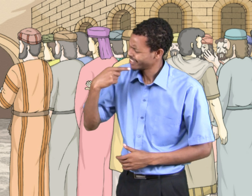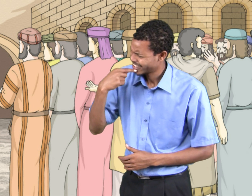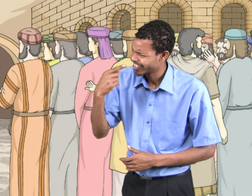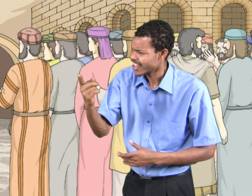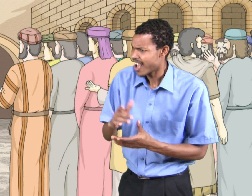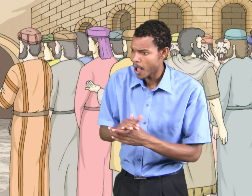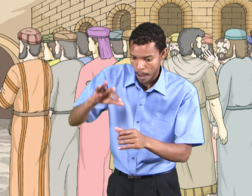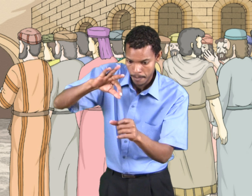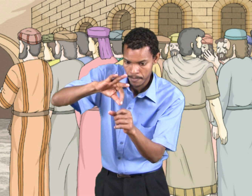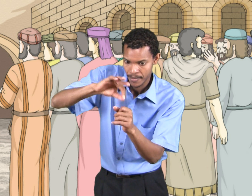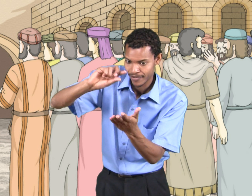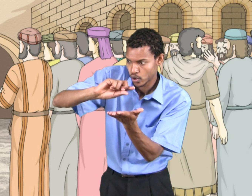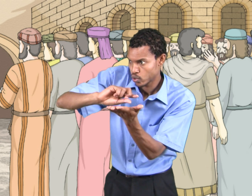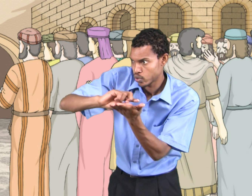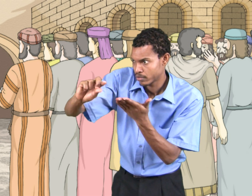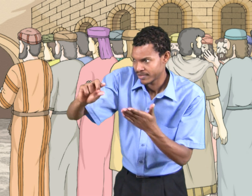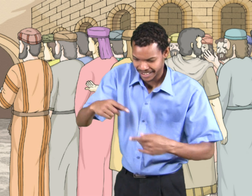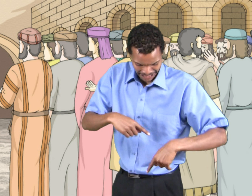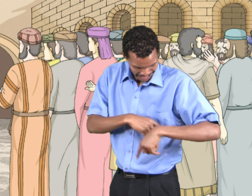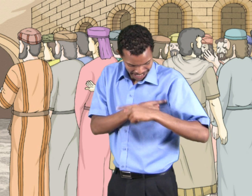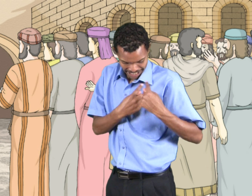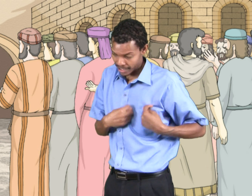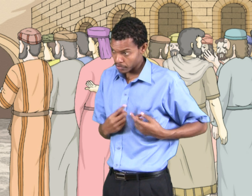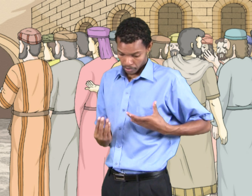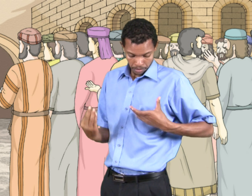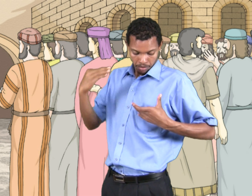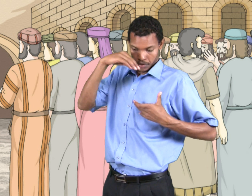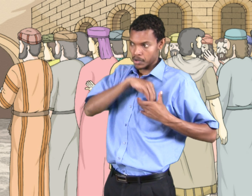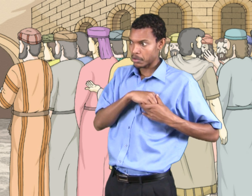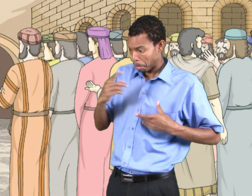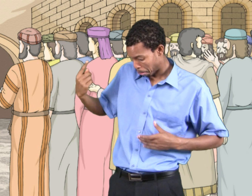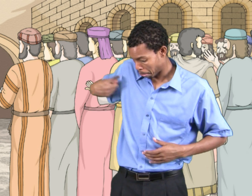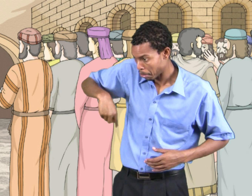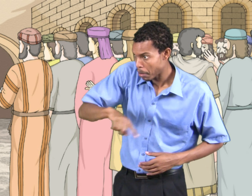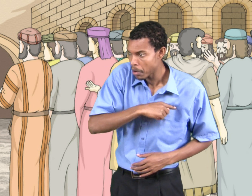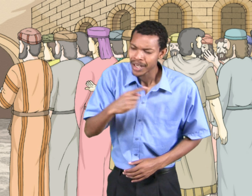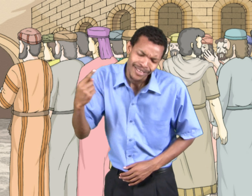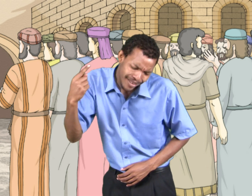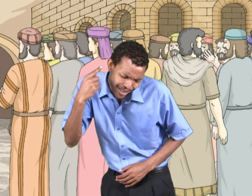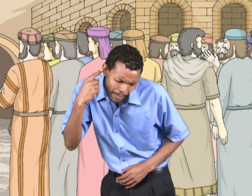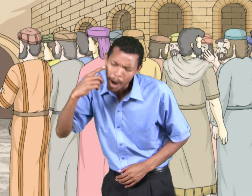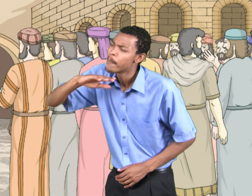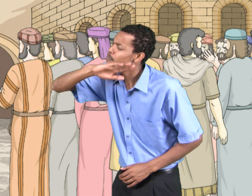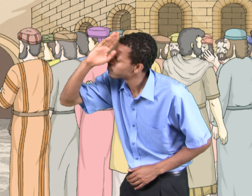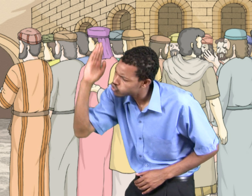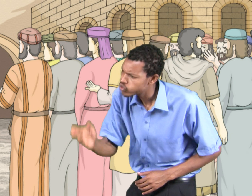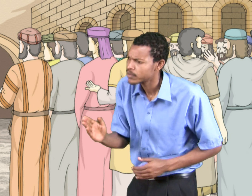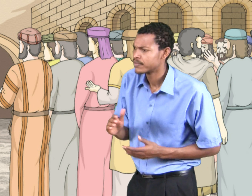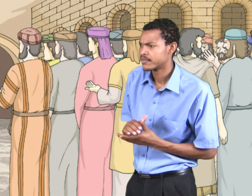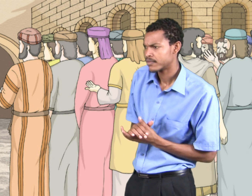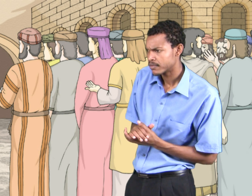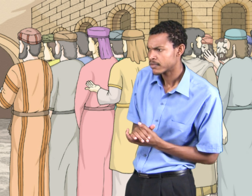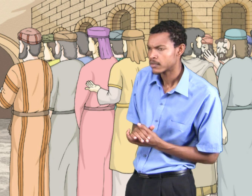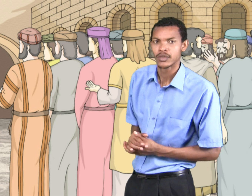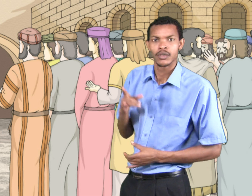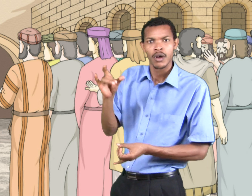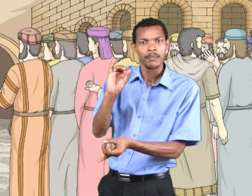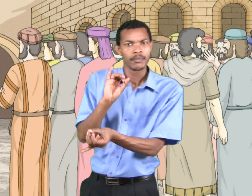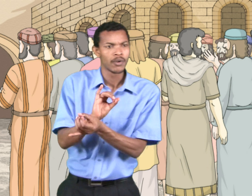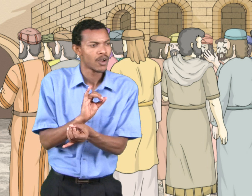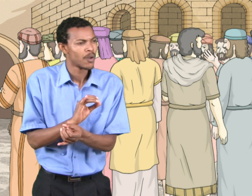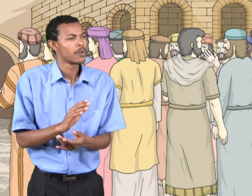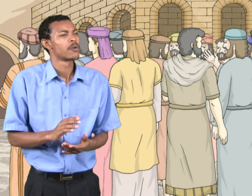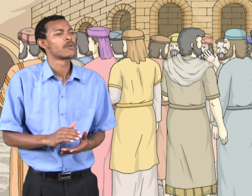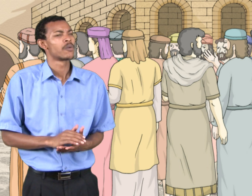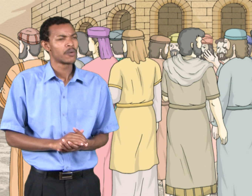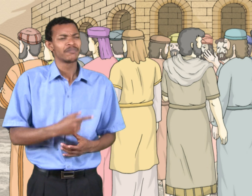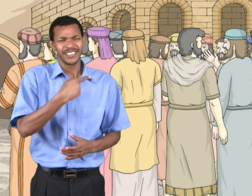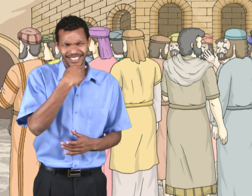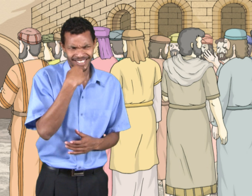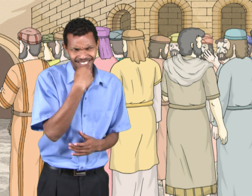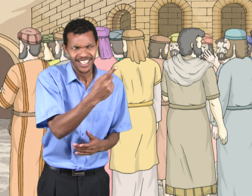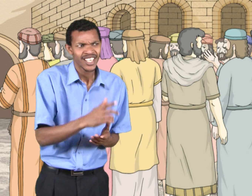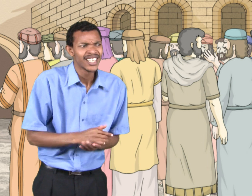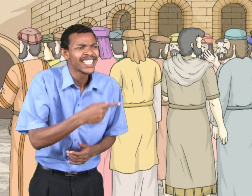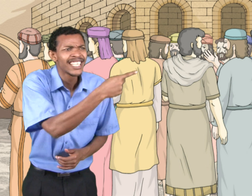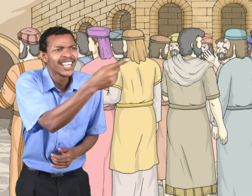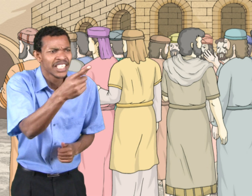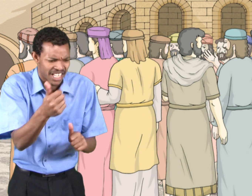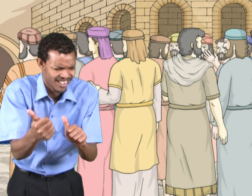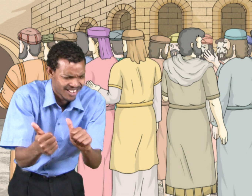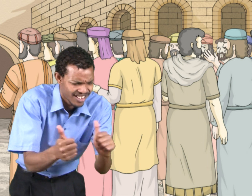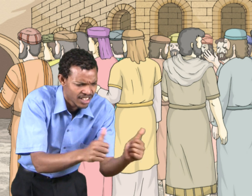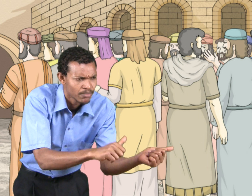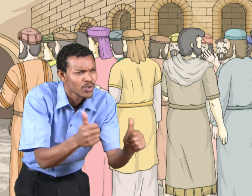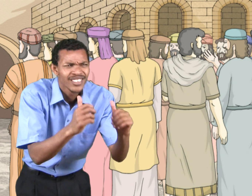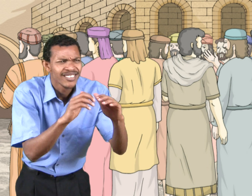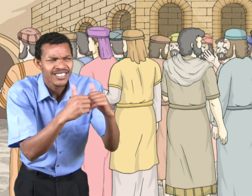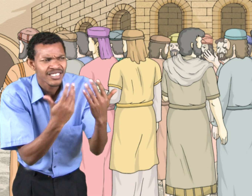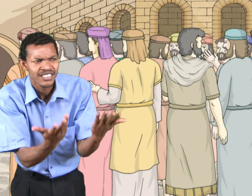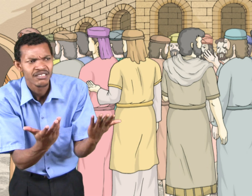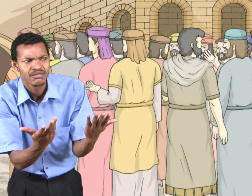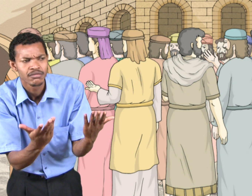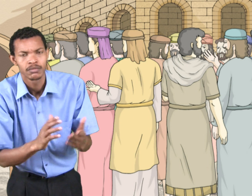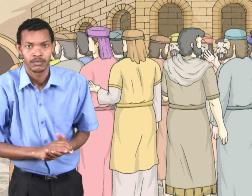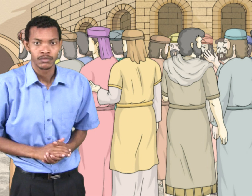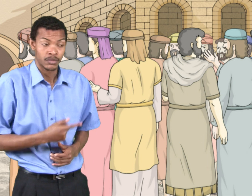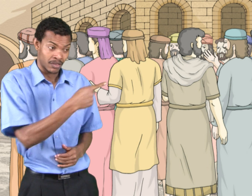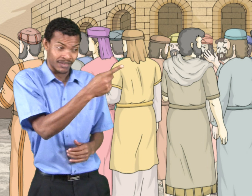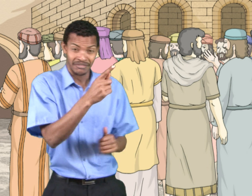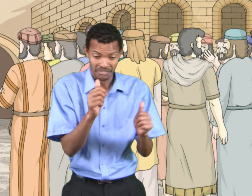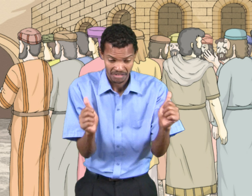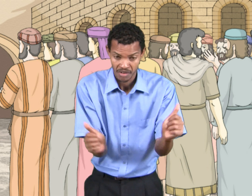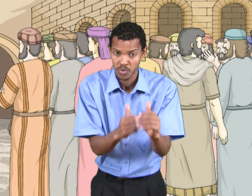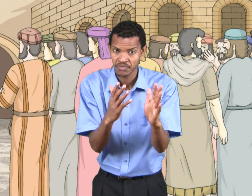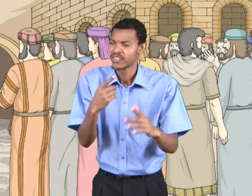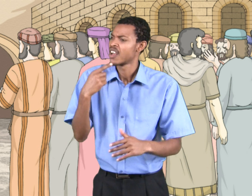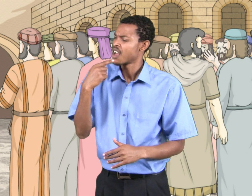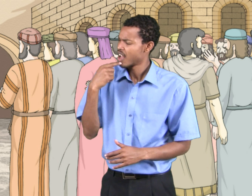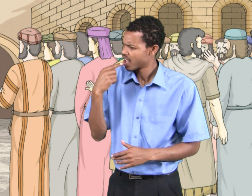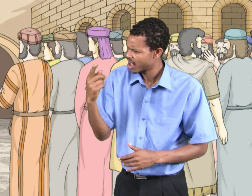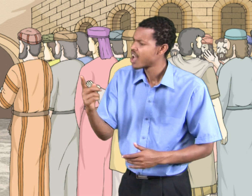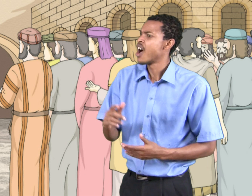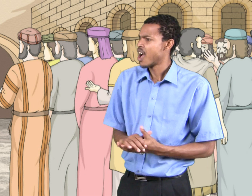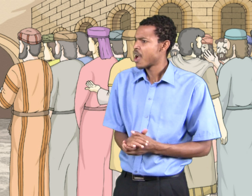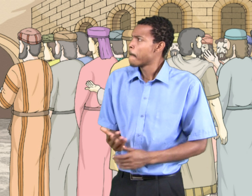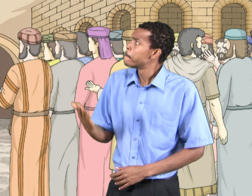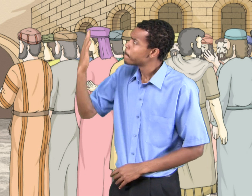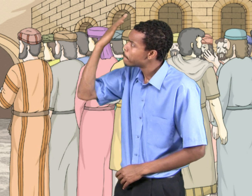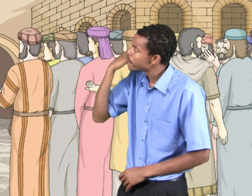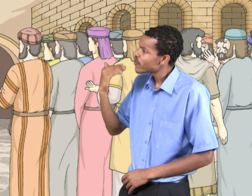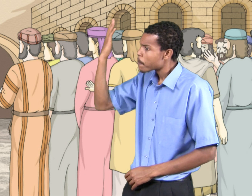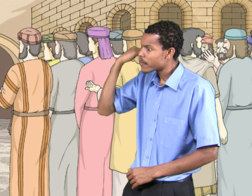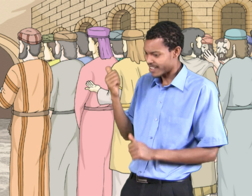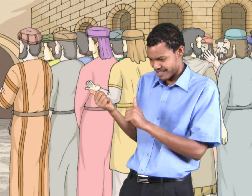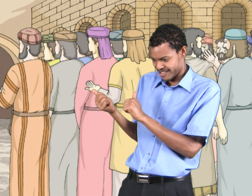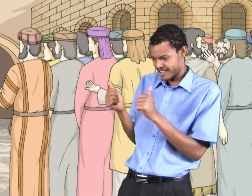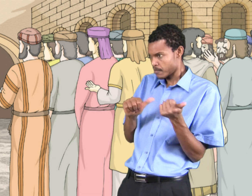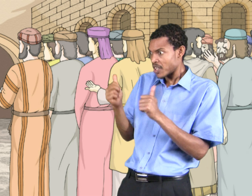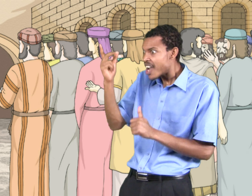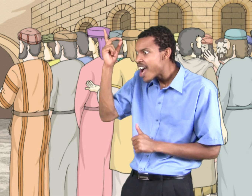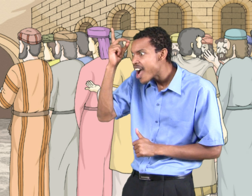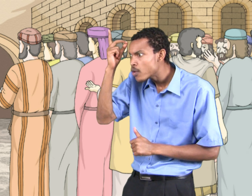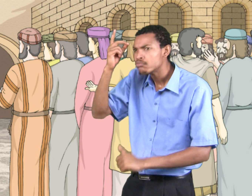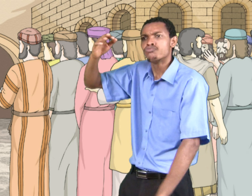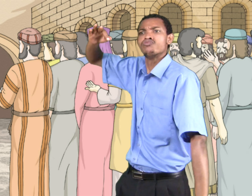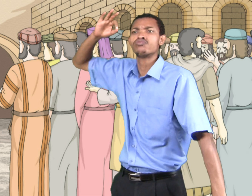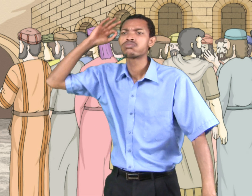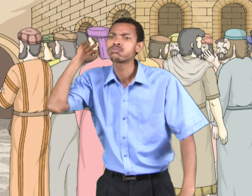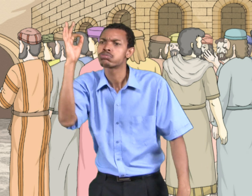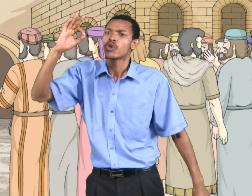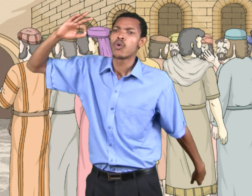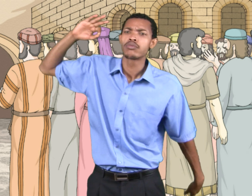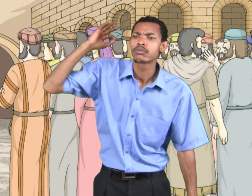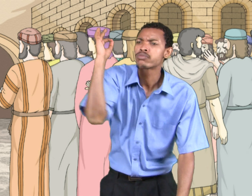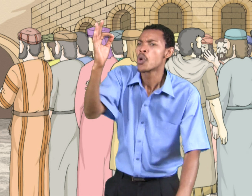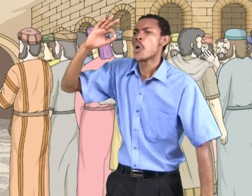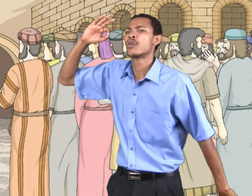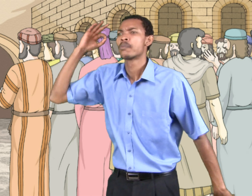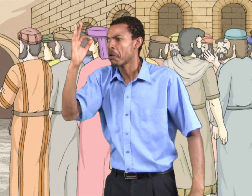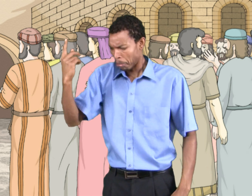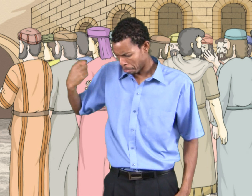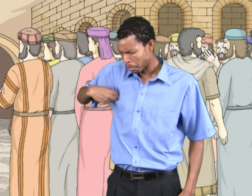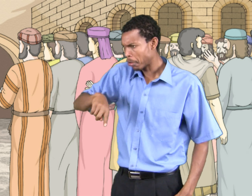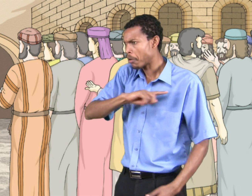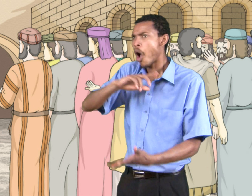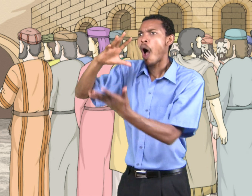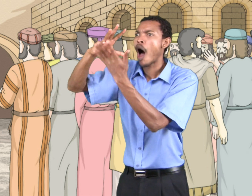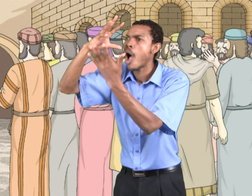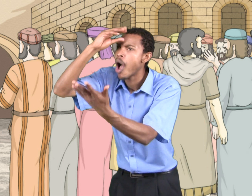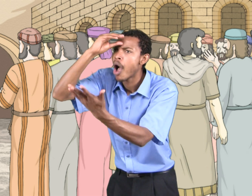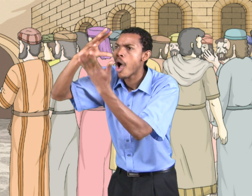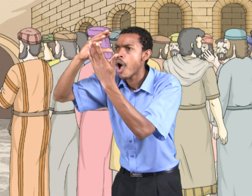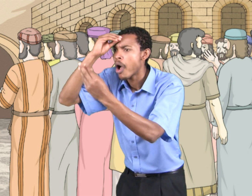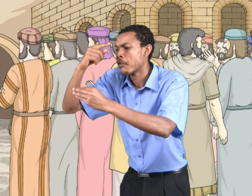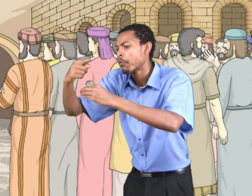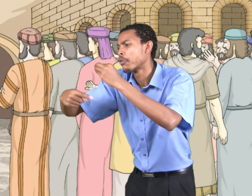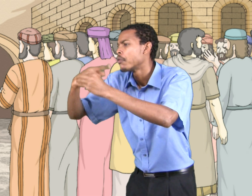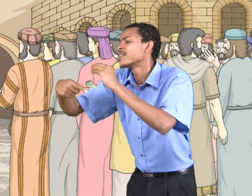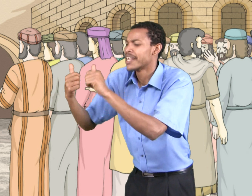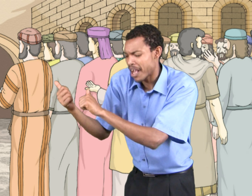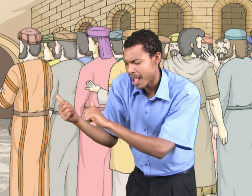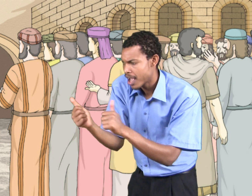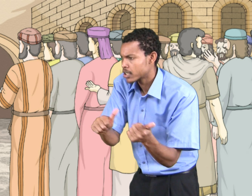“No,” they answered, “we have not even heard that there is a Holy Spirit.”